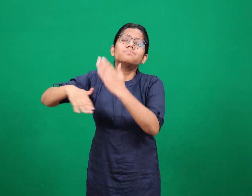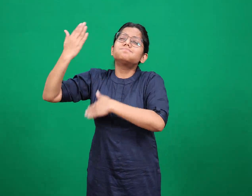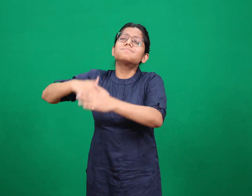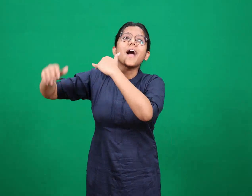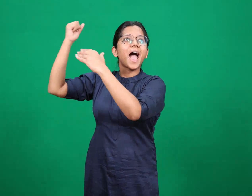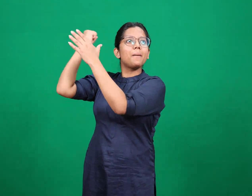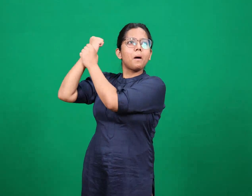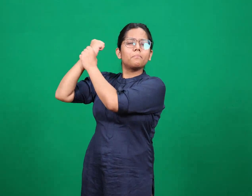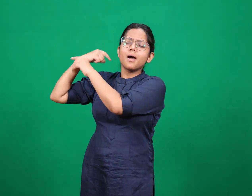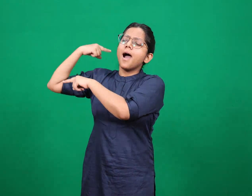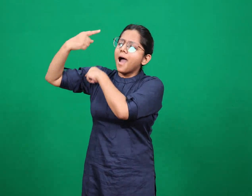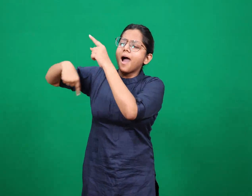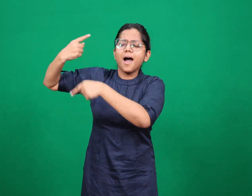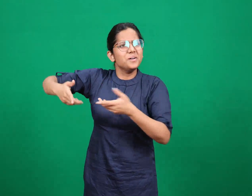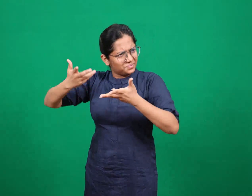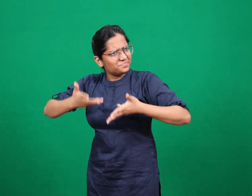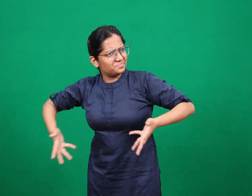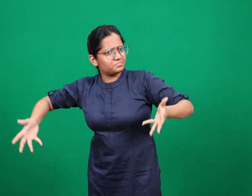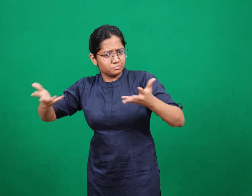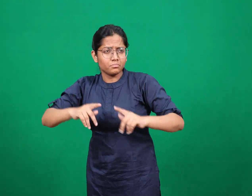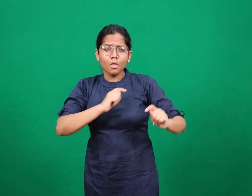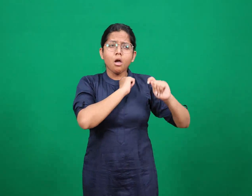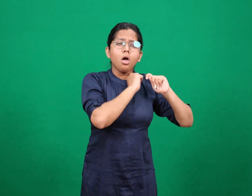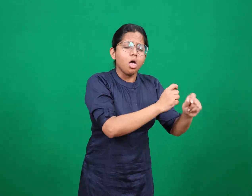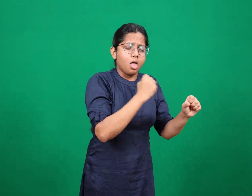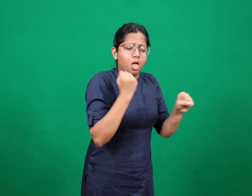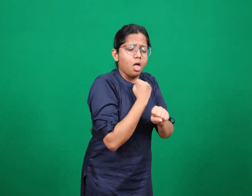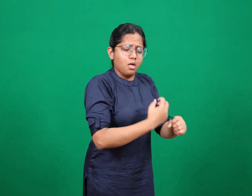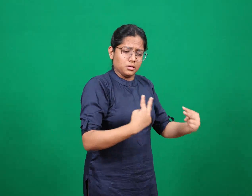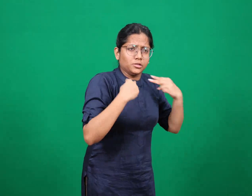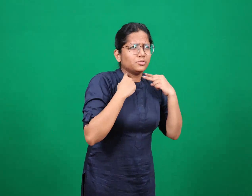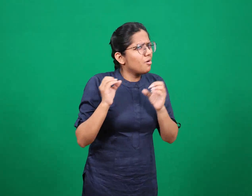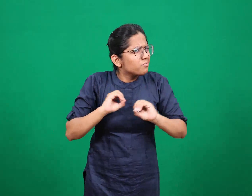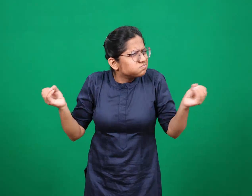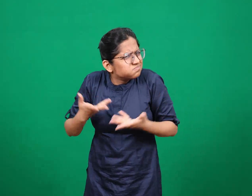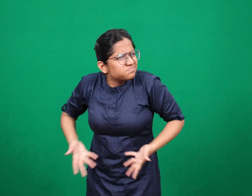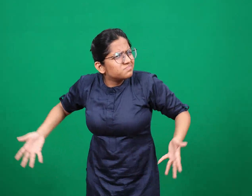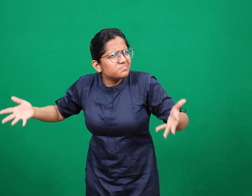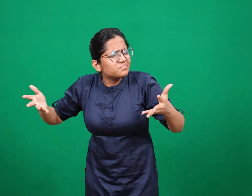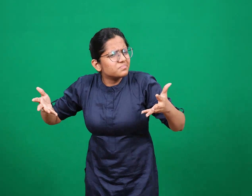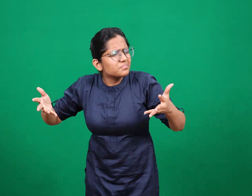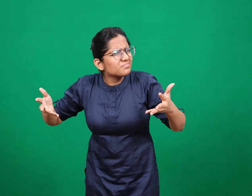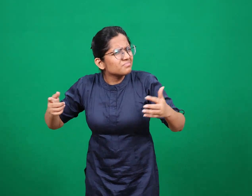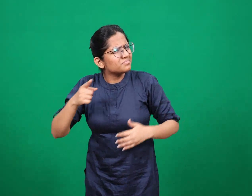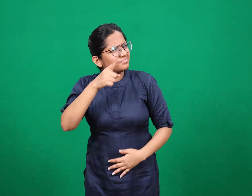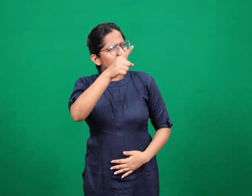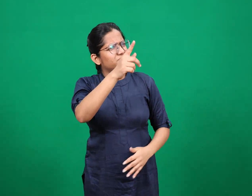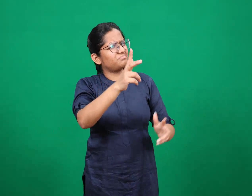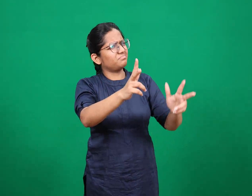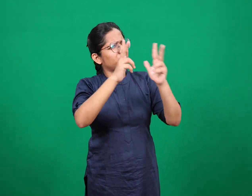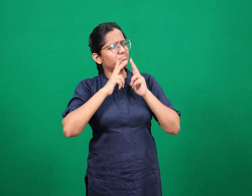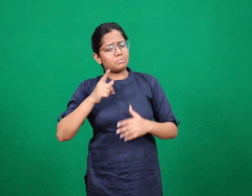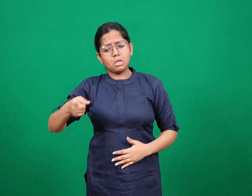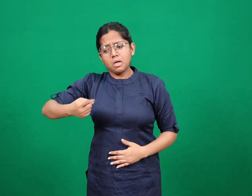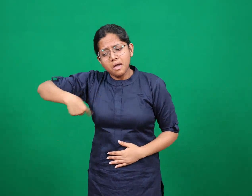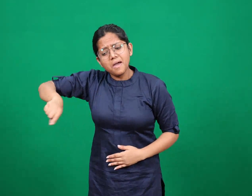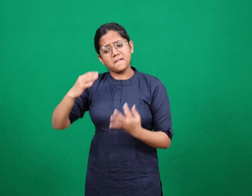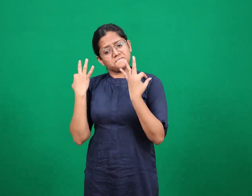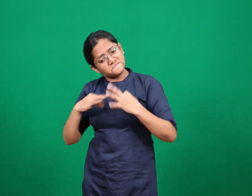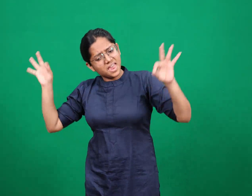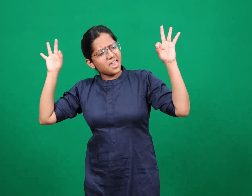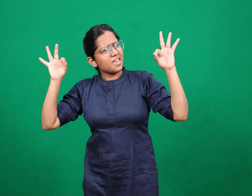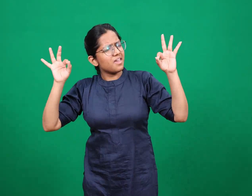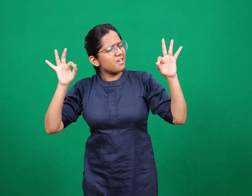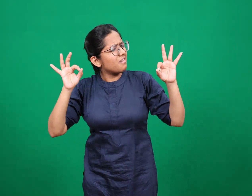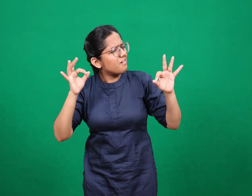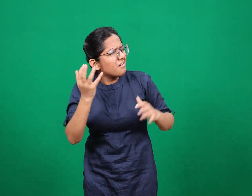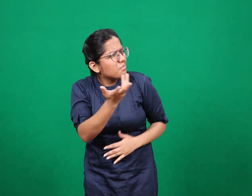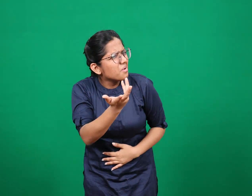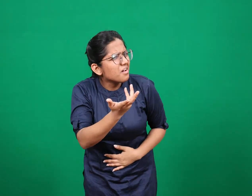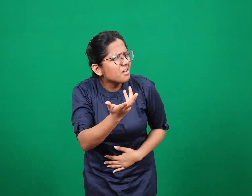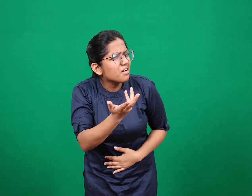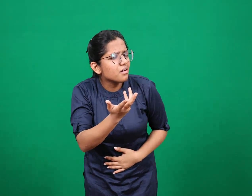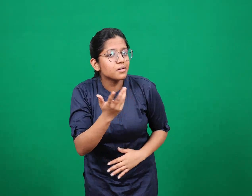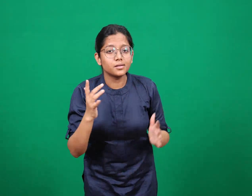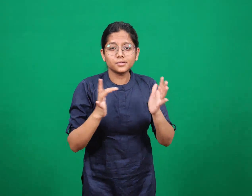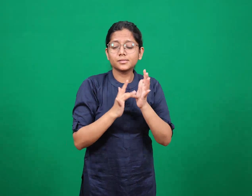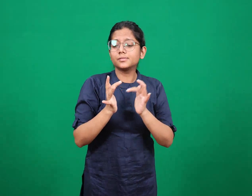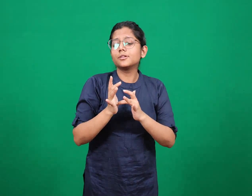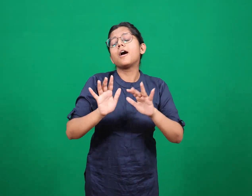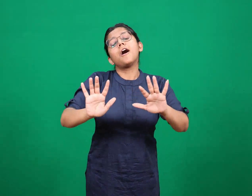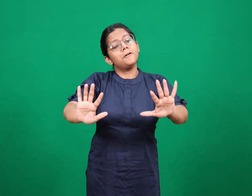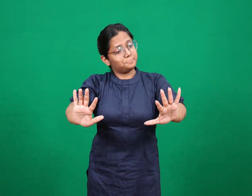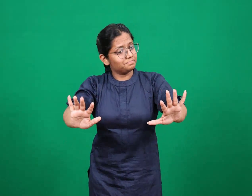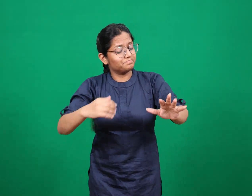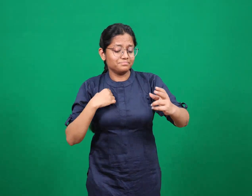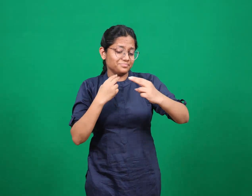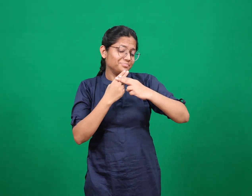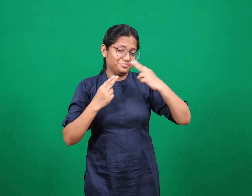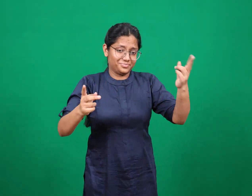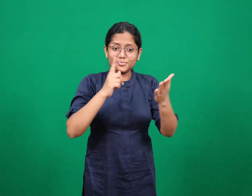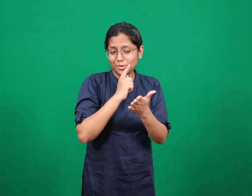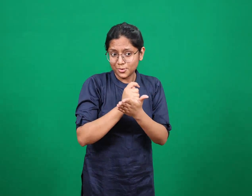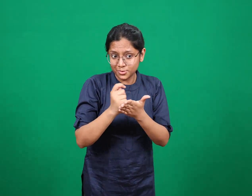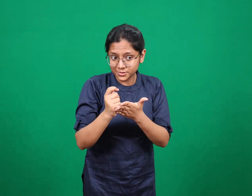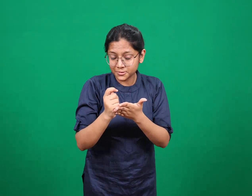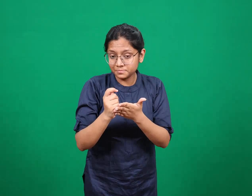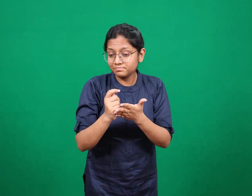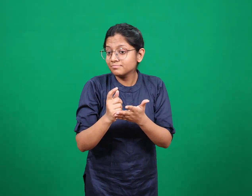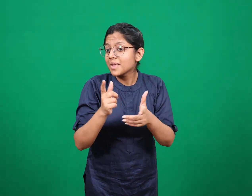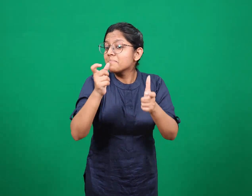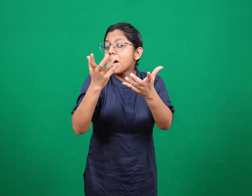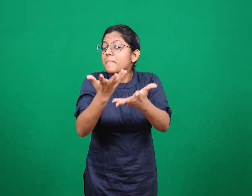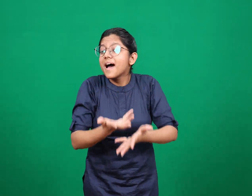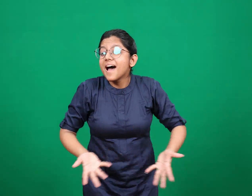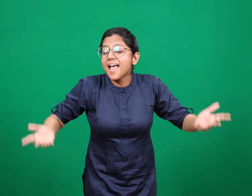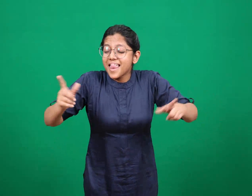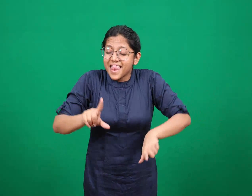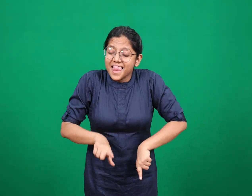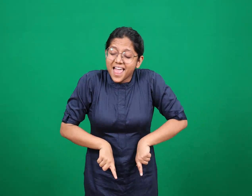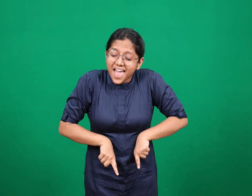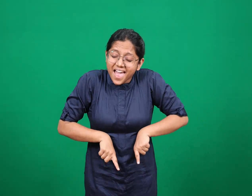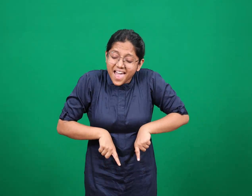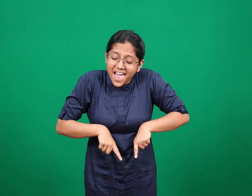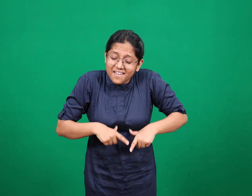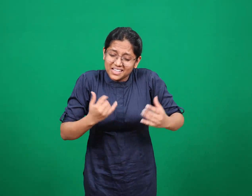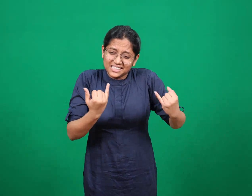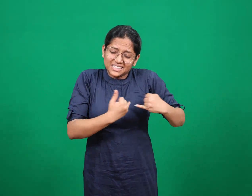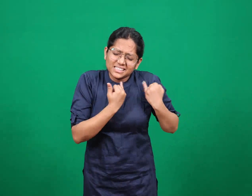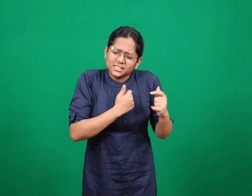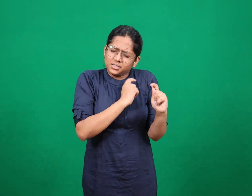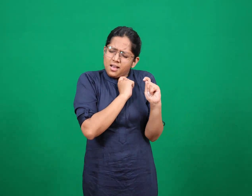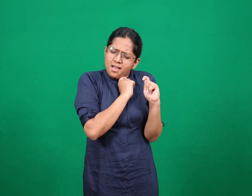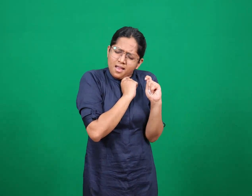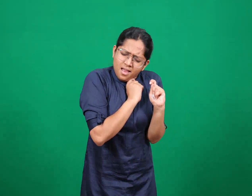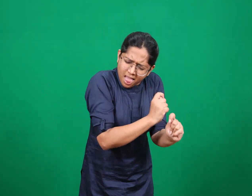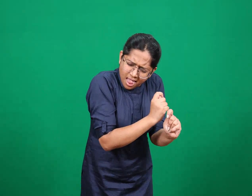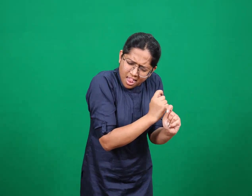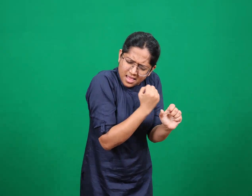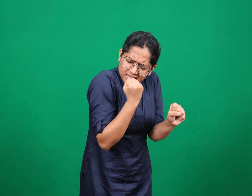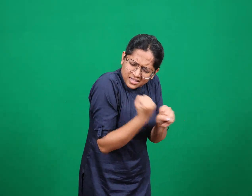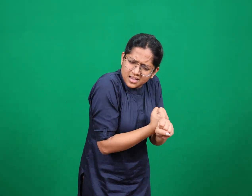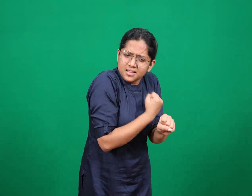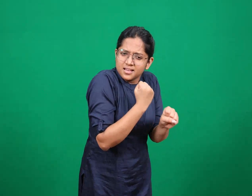" We have never been slaves to anyone. How can You say we will be set free?"